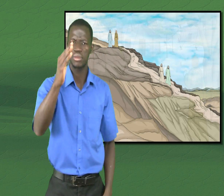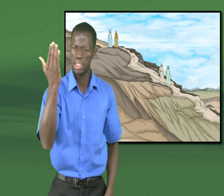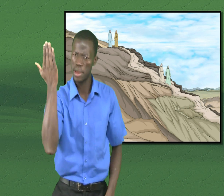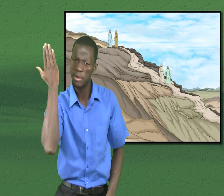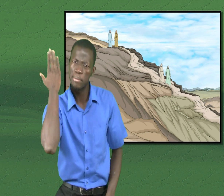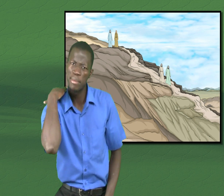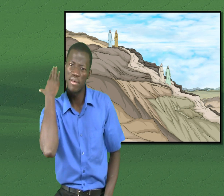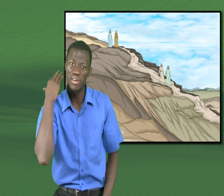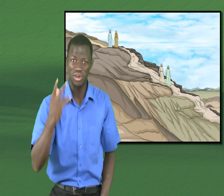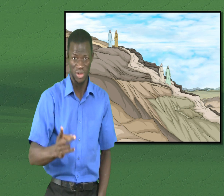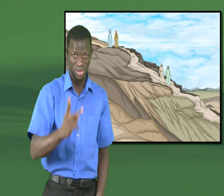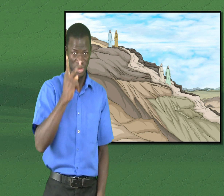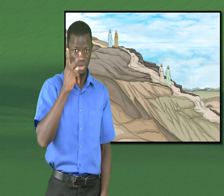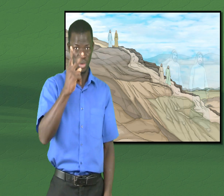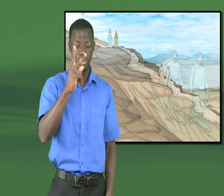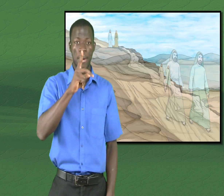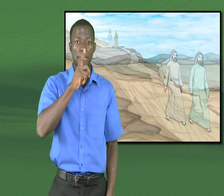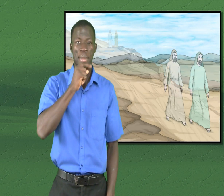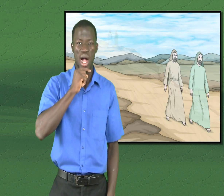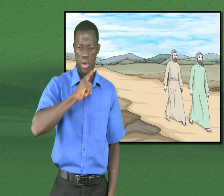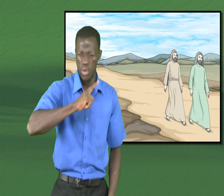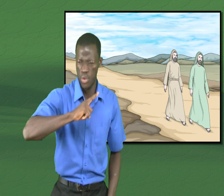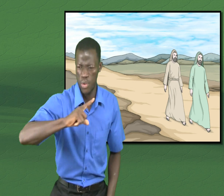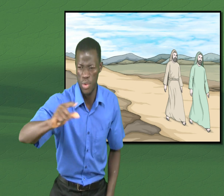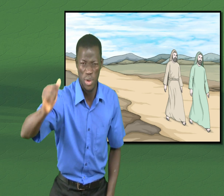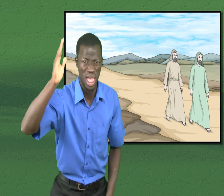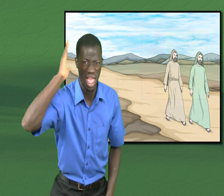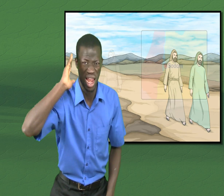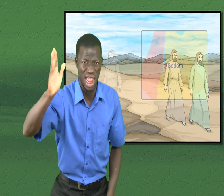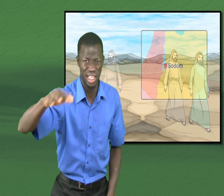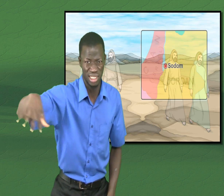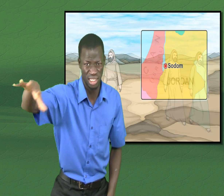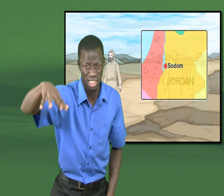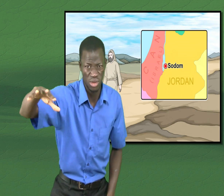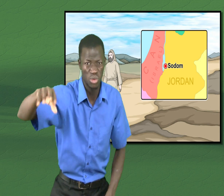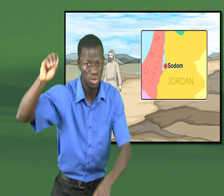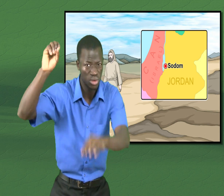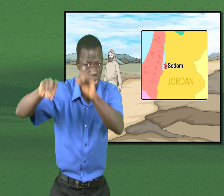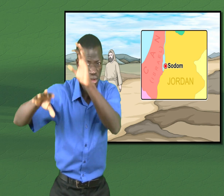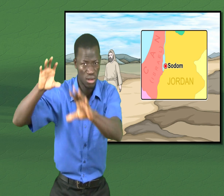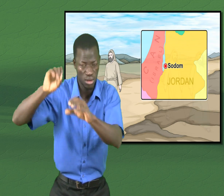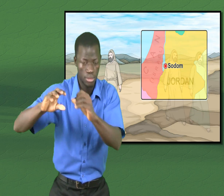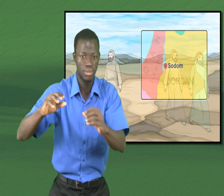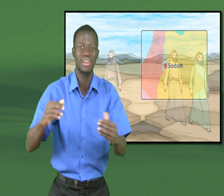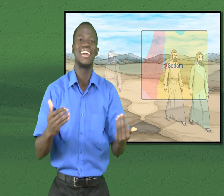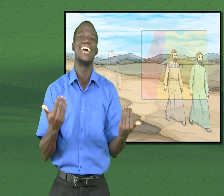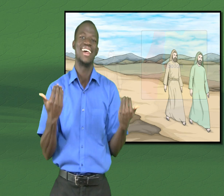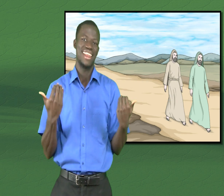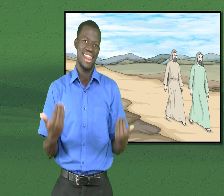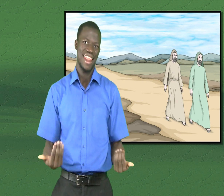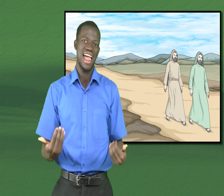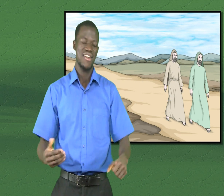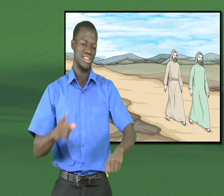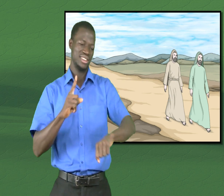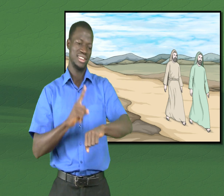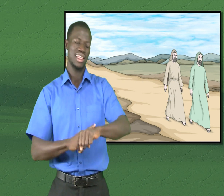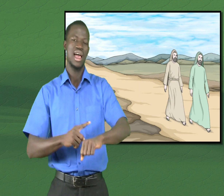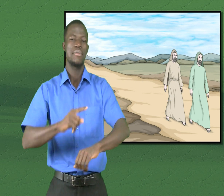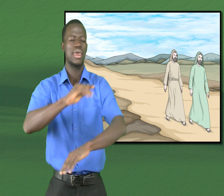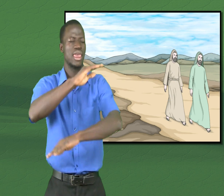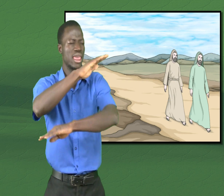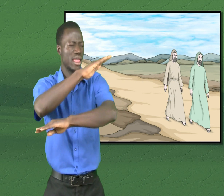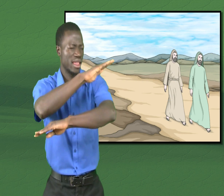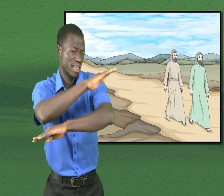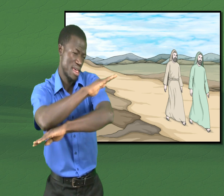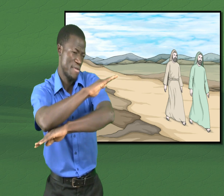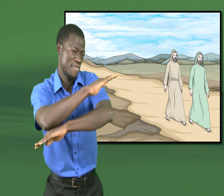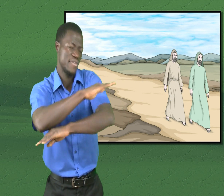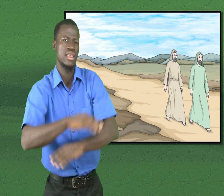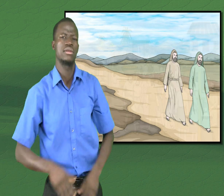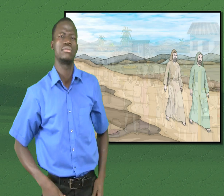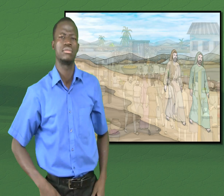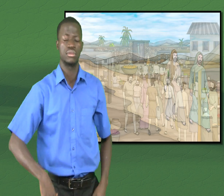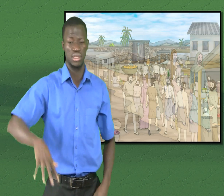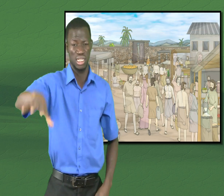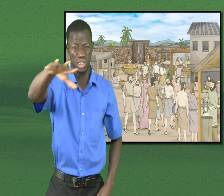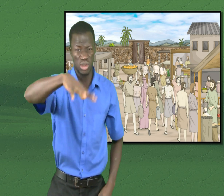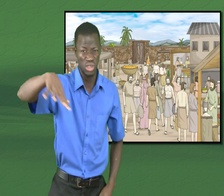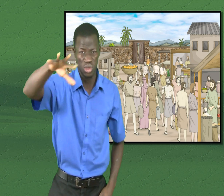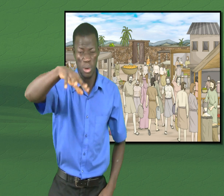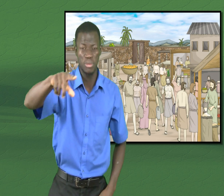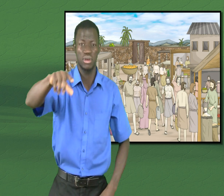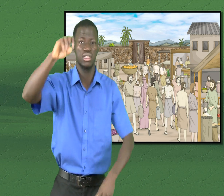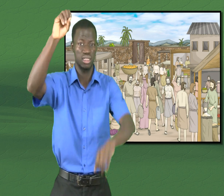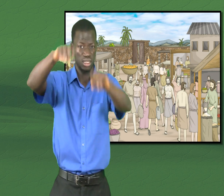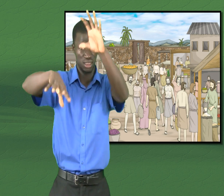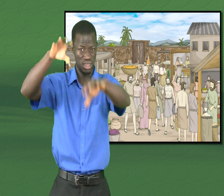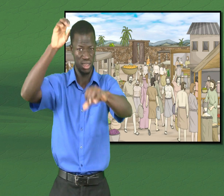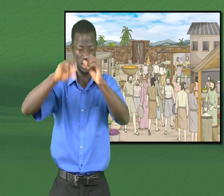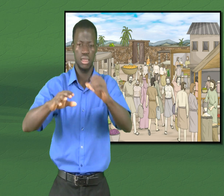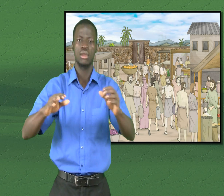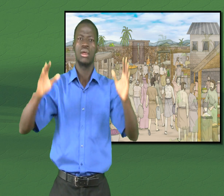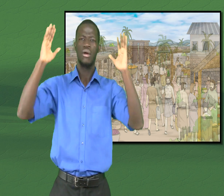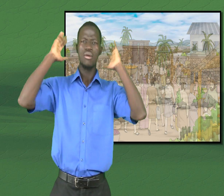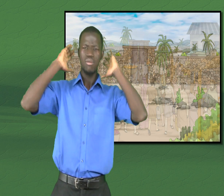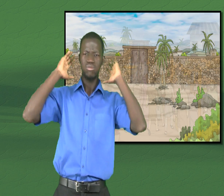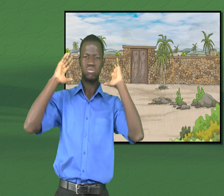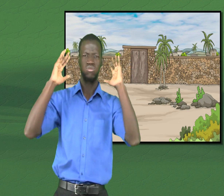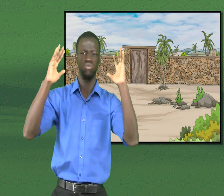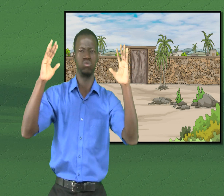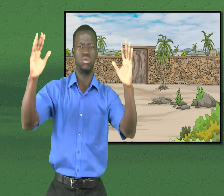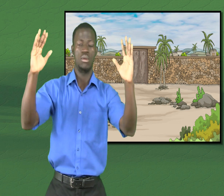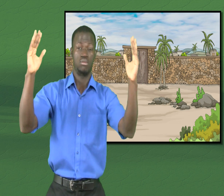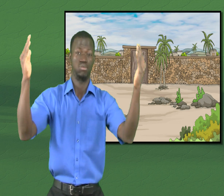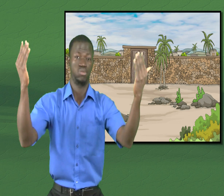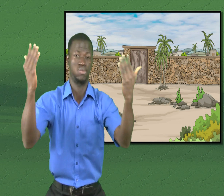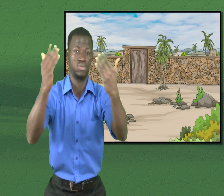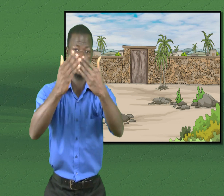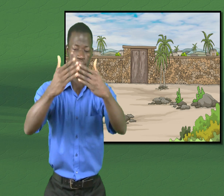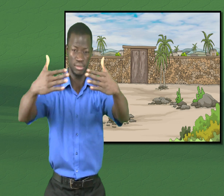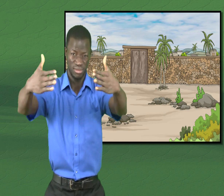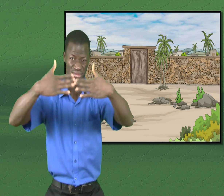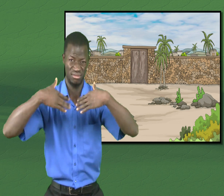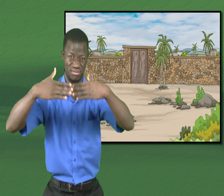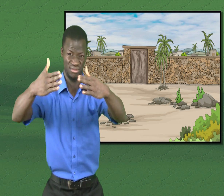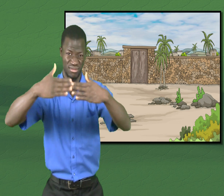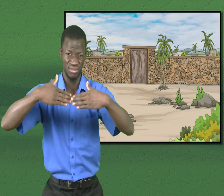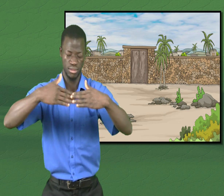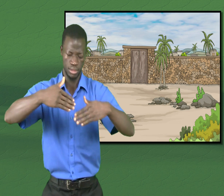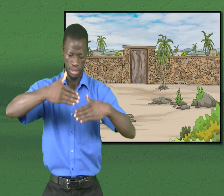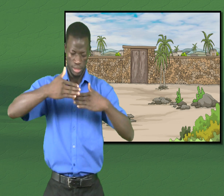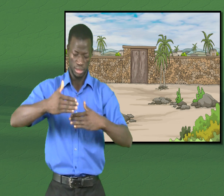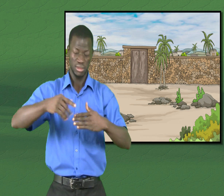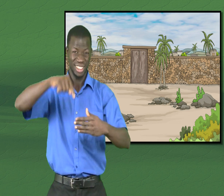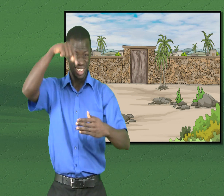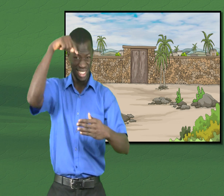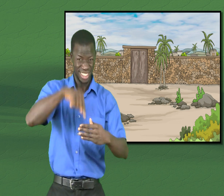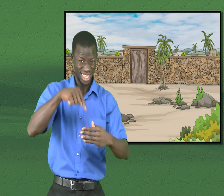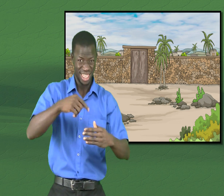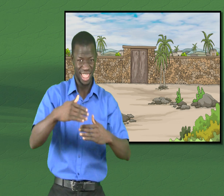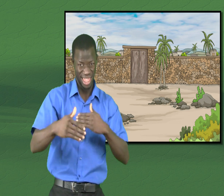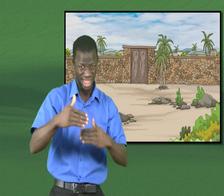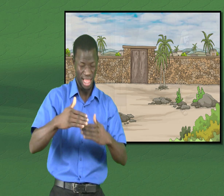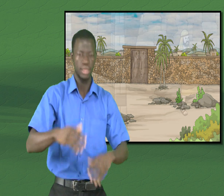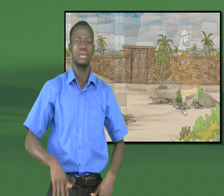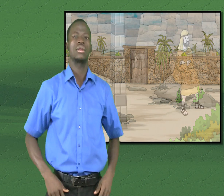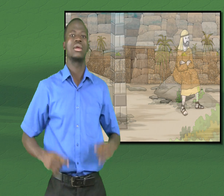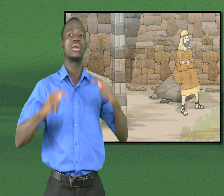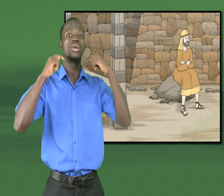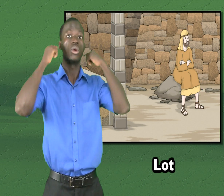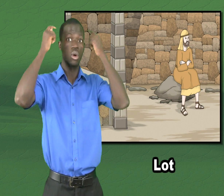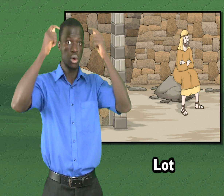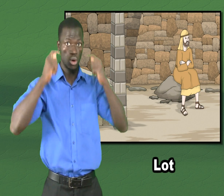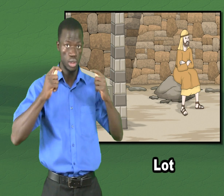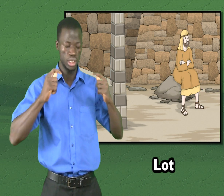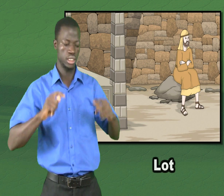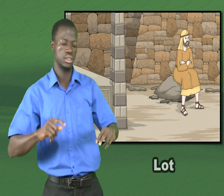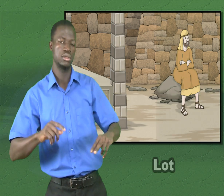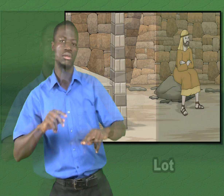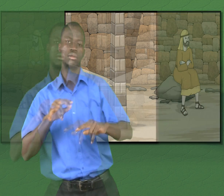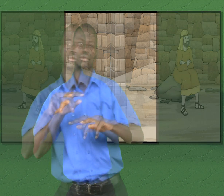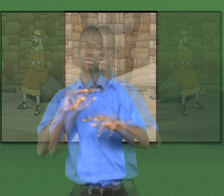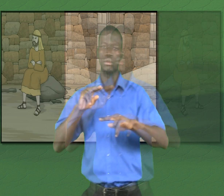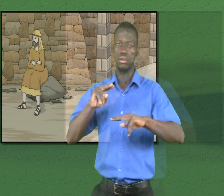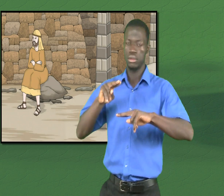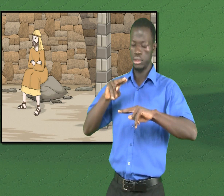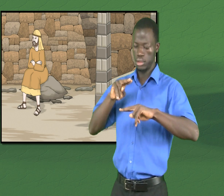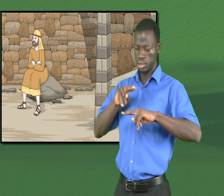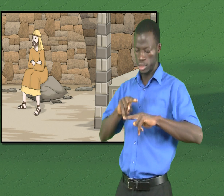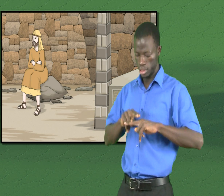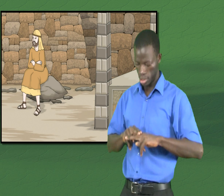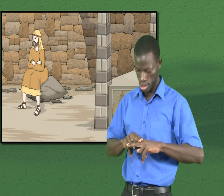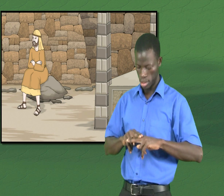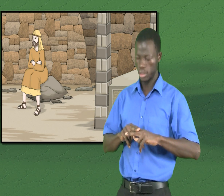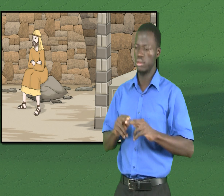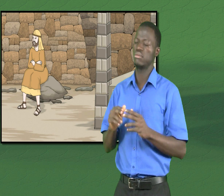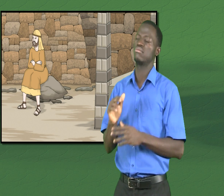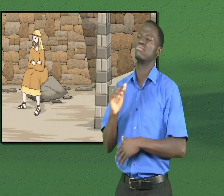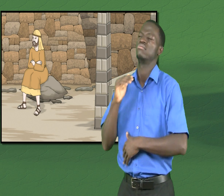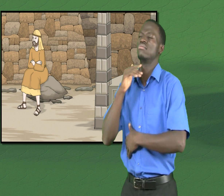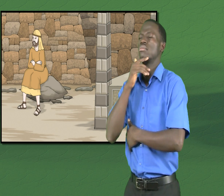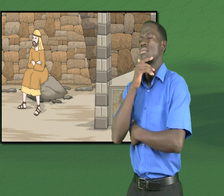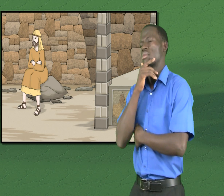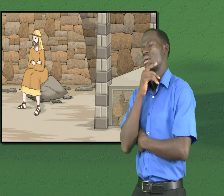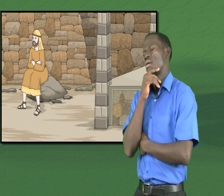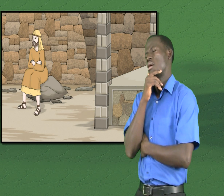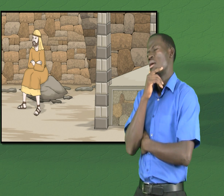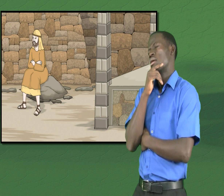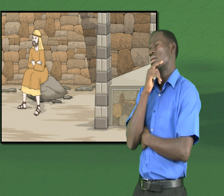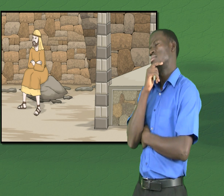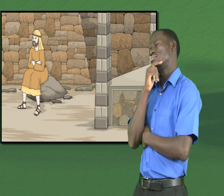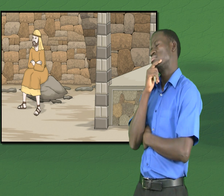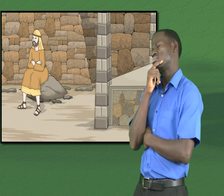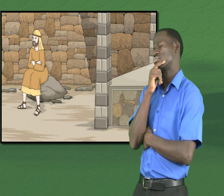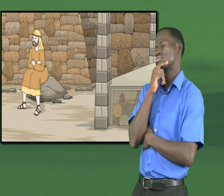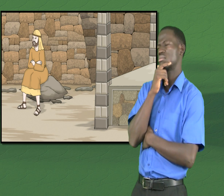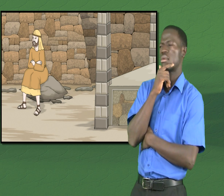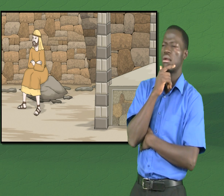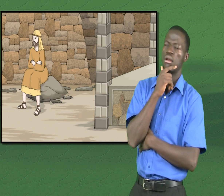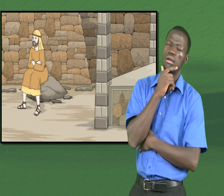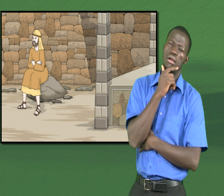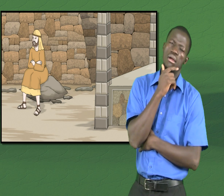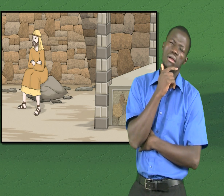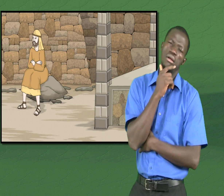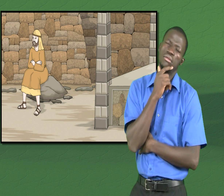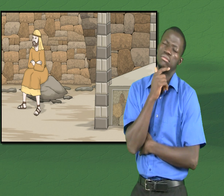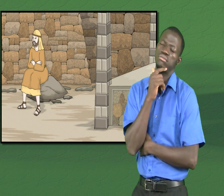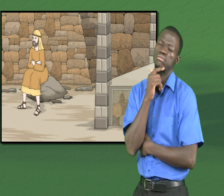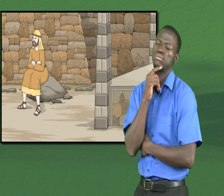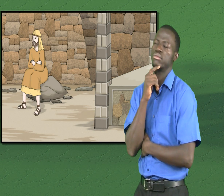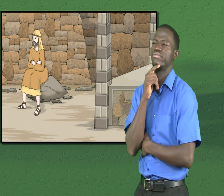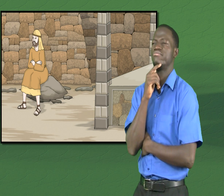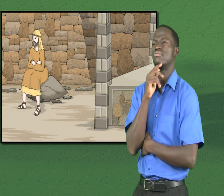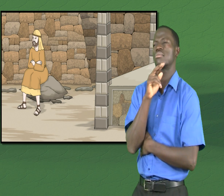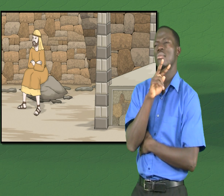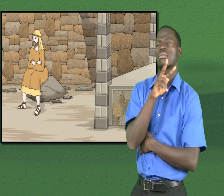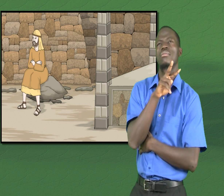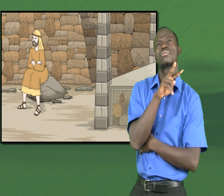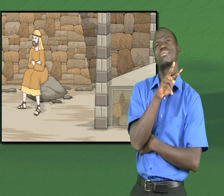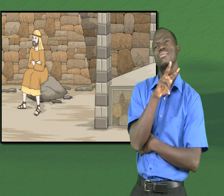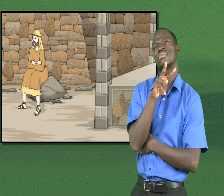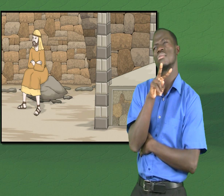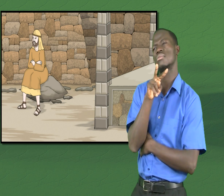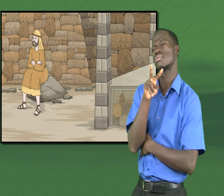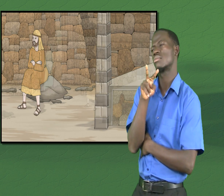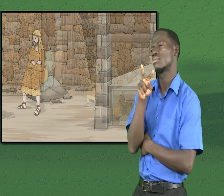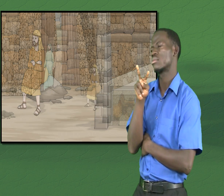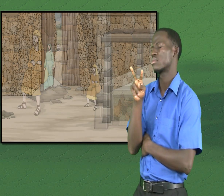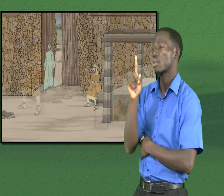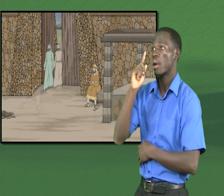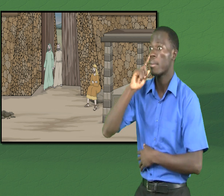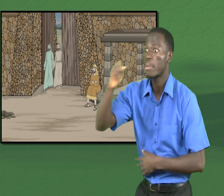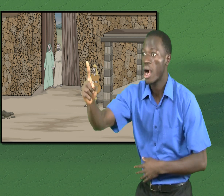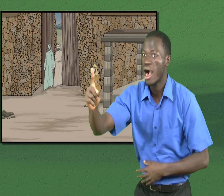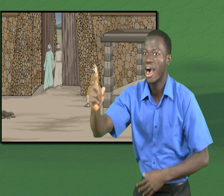Now the two angels arrived at Sodom in the evening, and Lot was sitting in the gateway of the city.